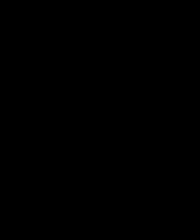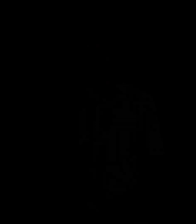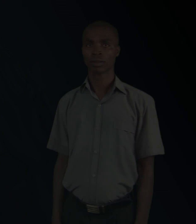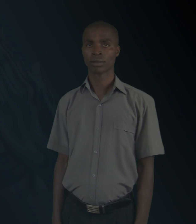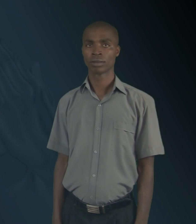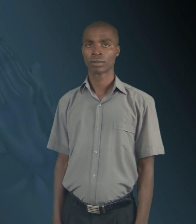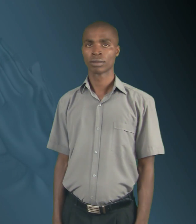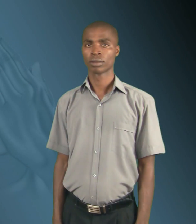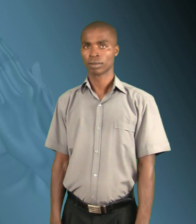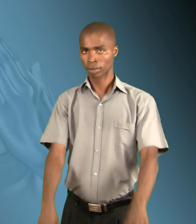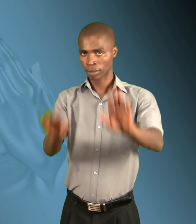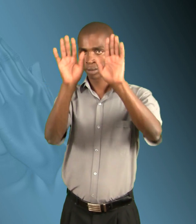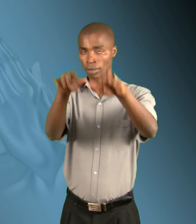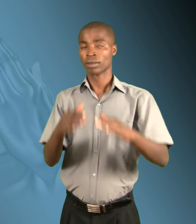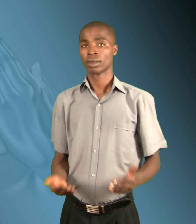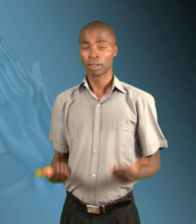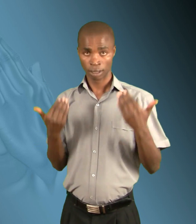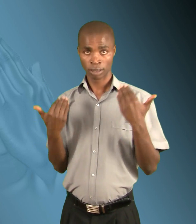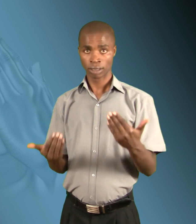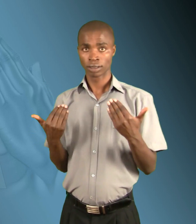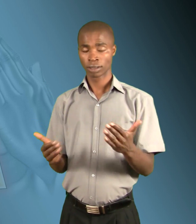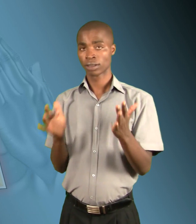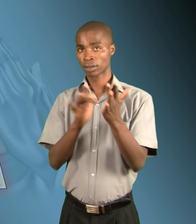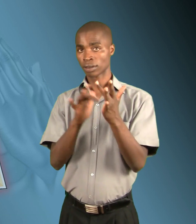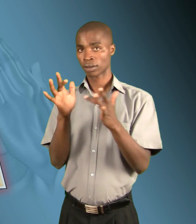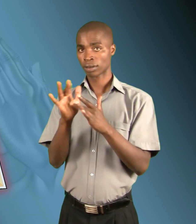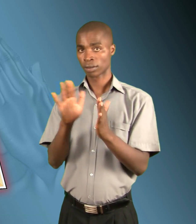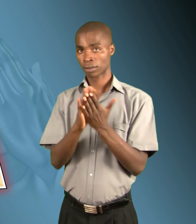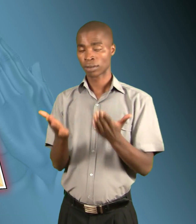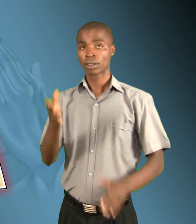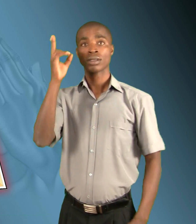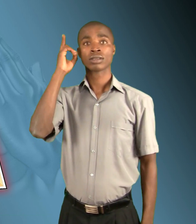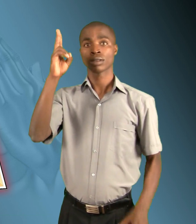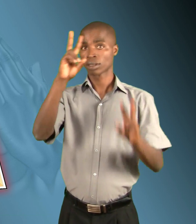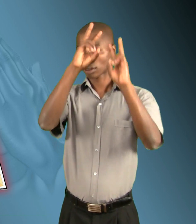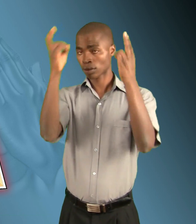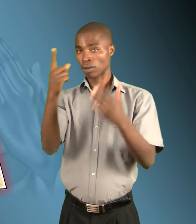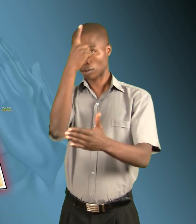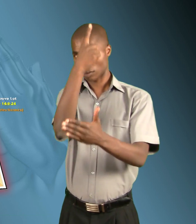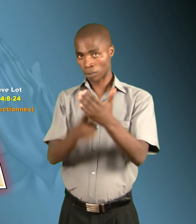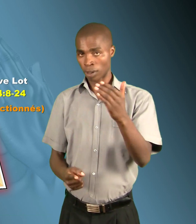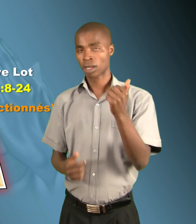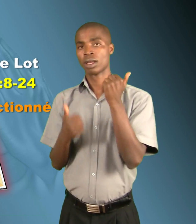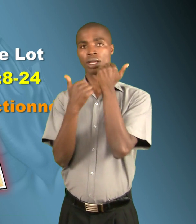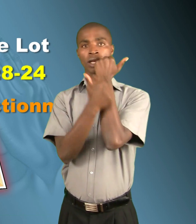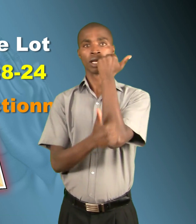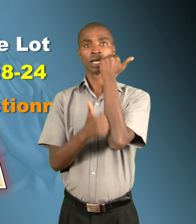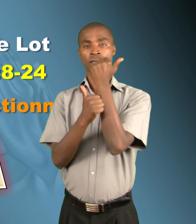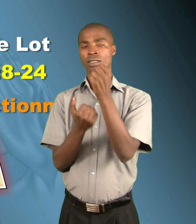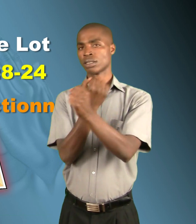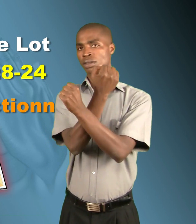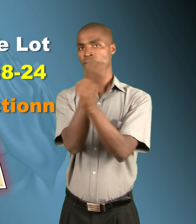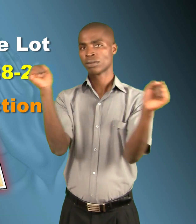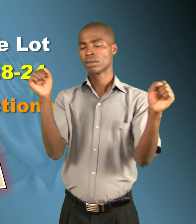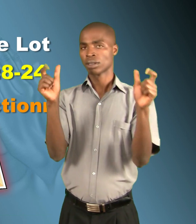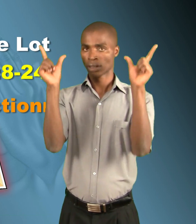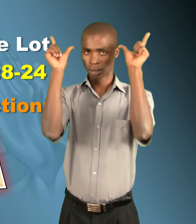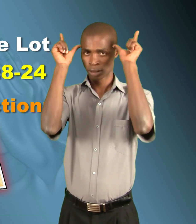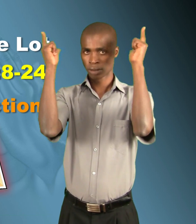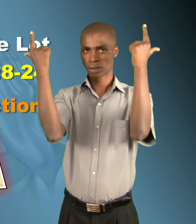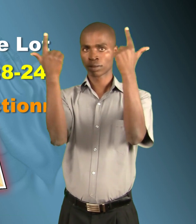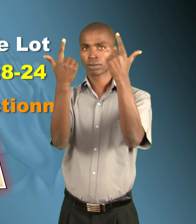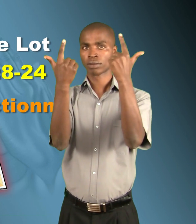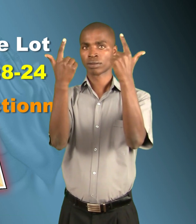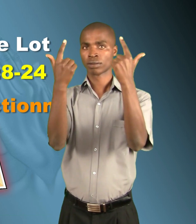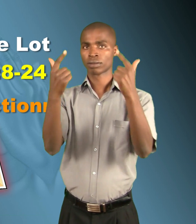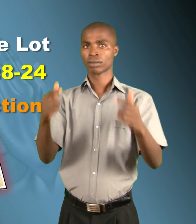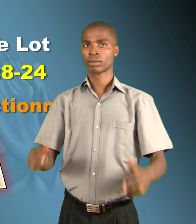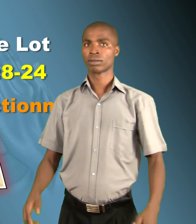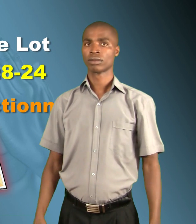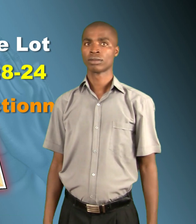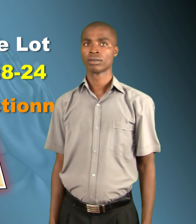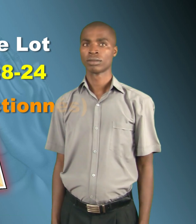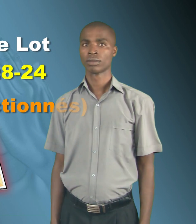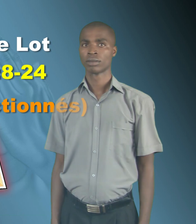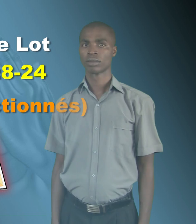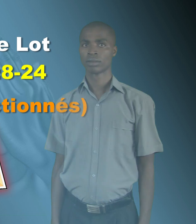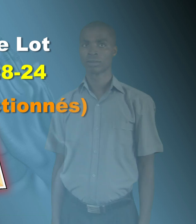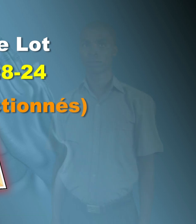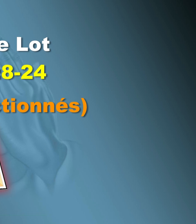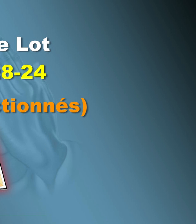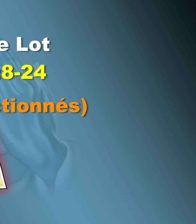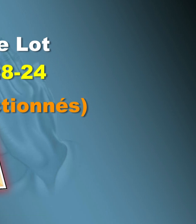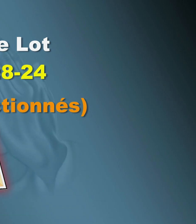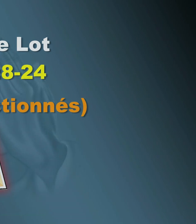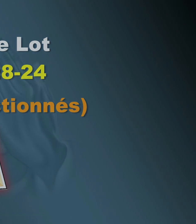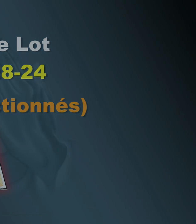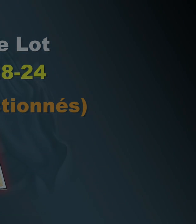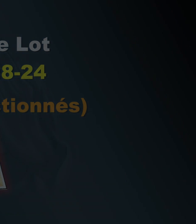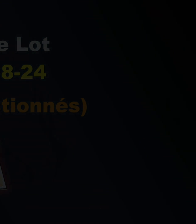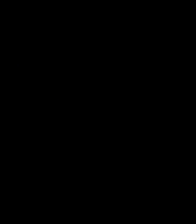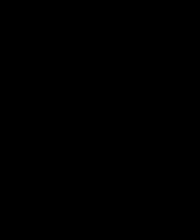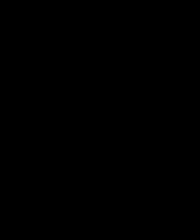Abram save Lot